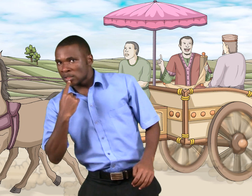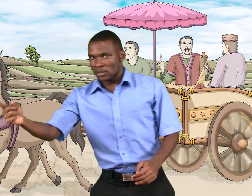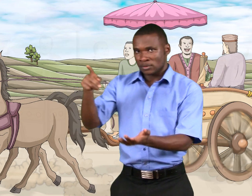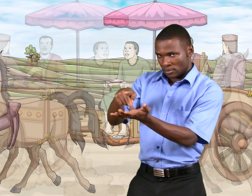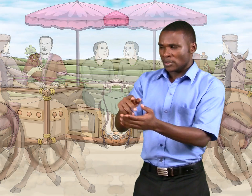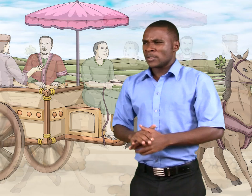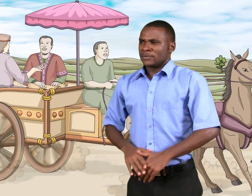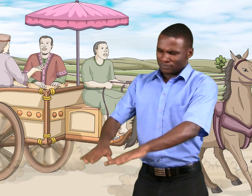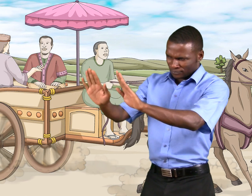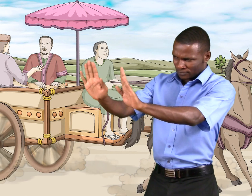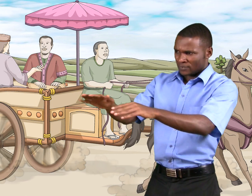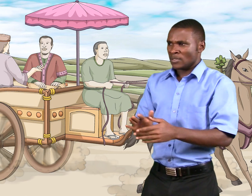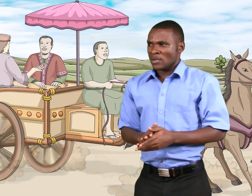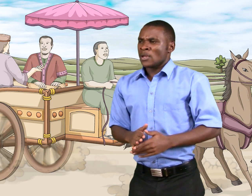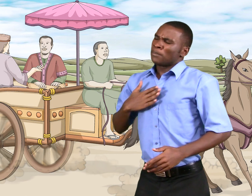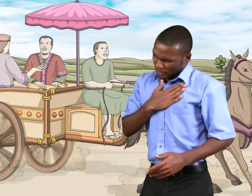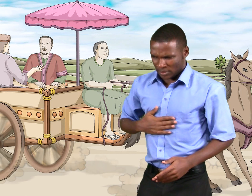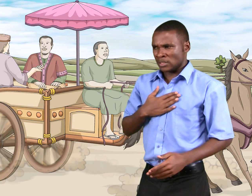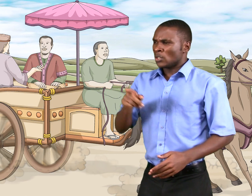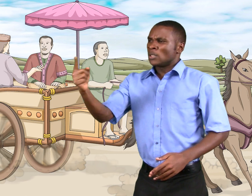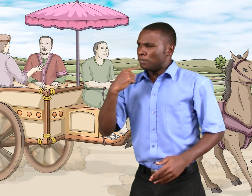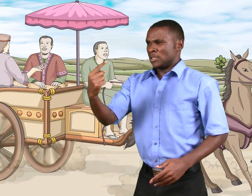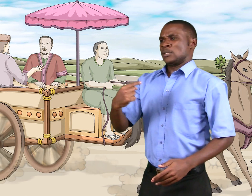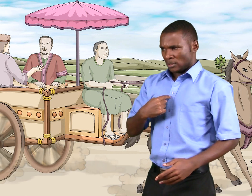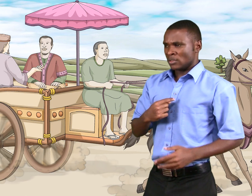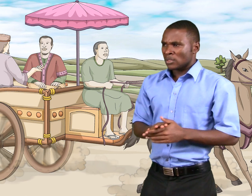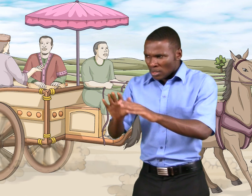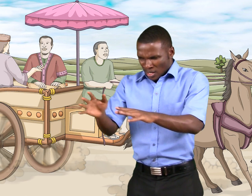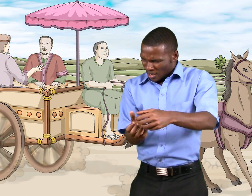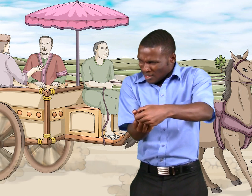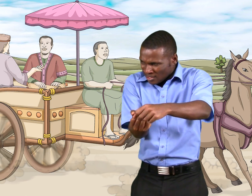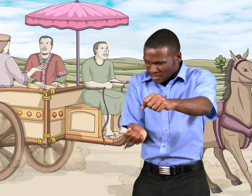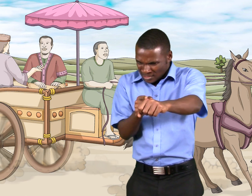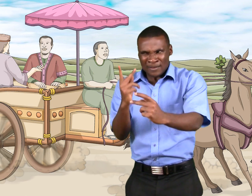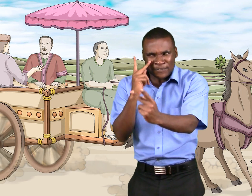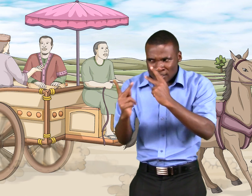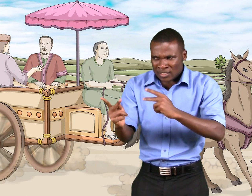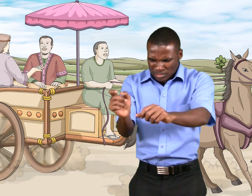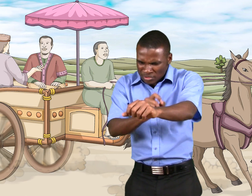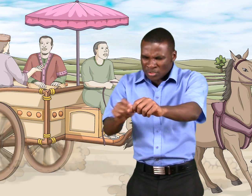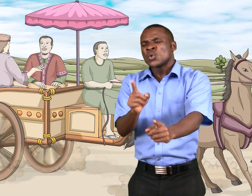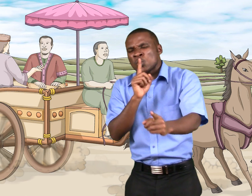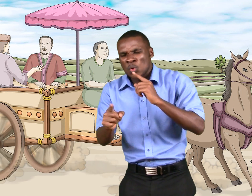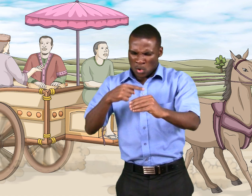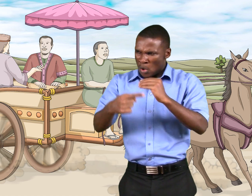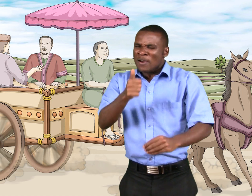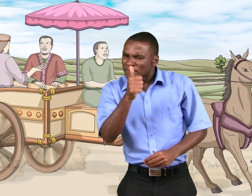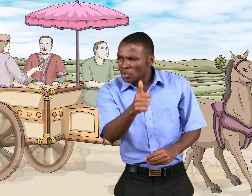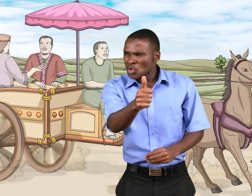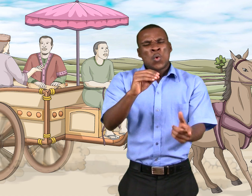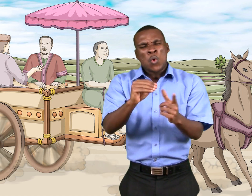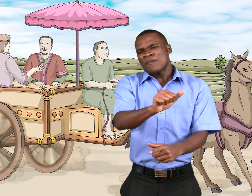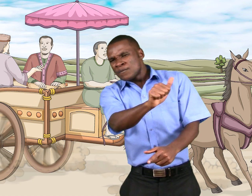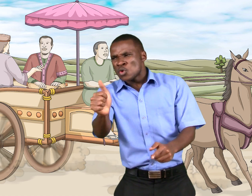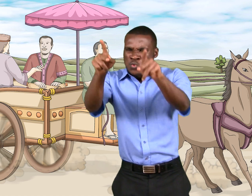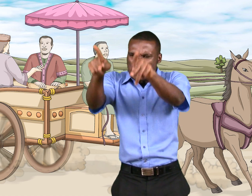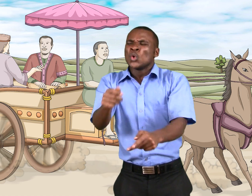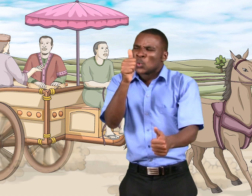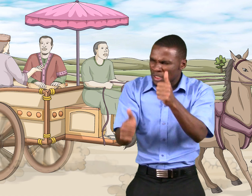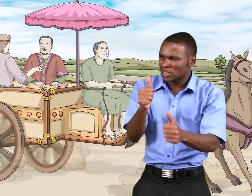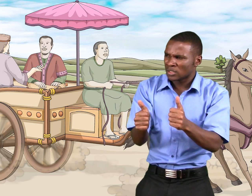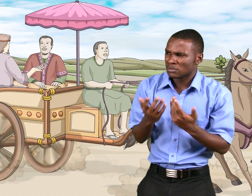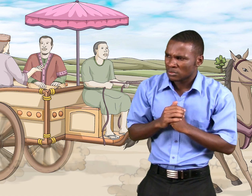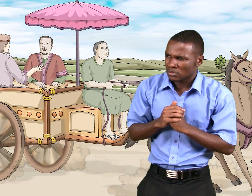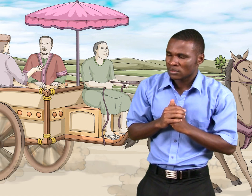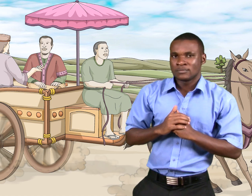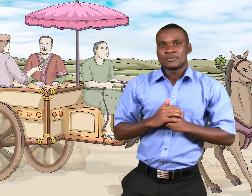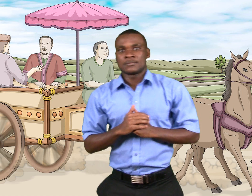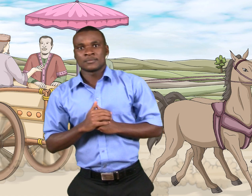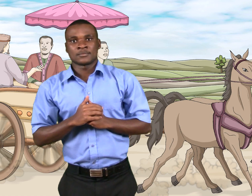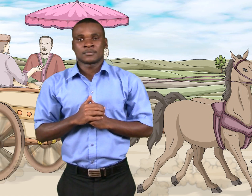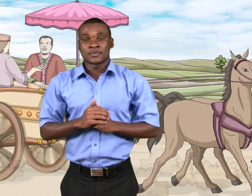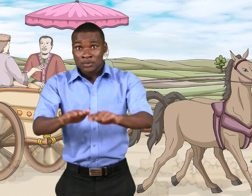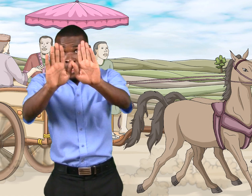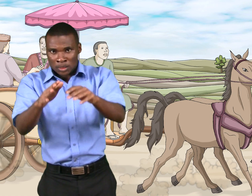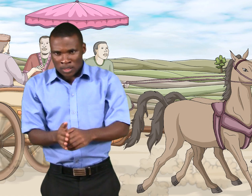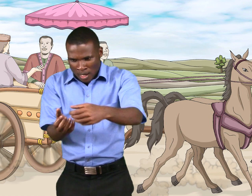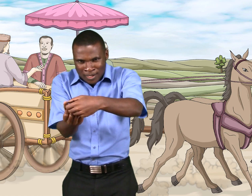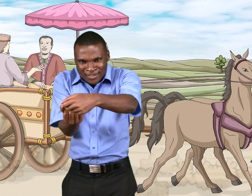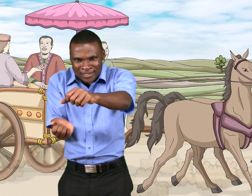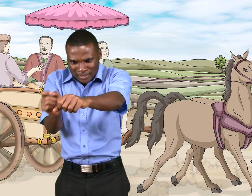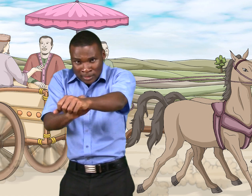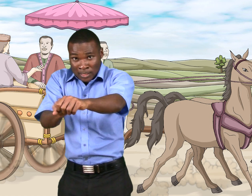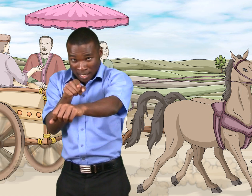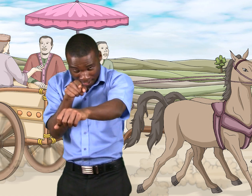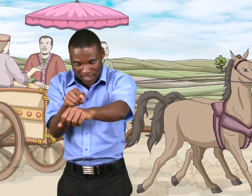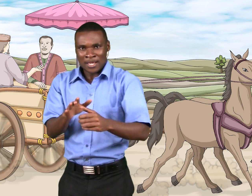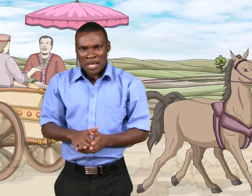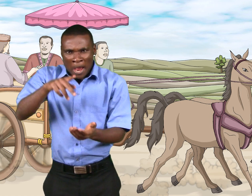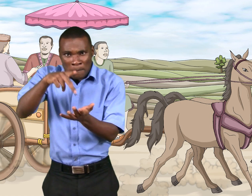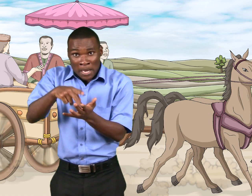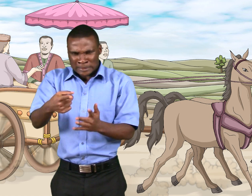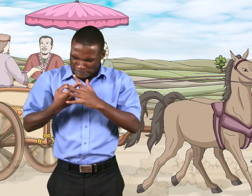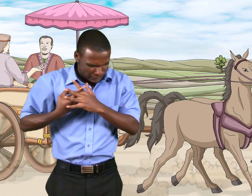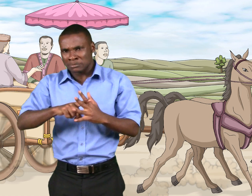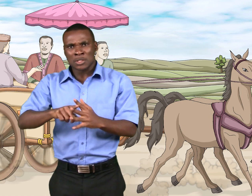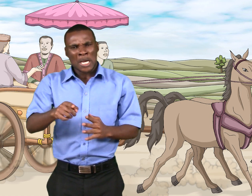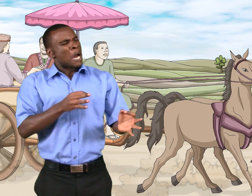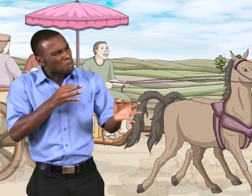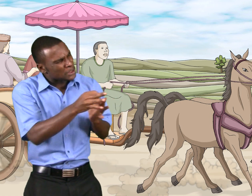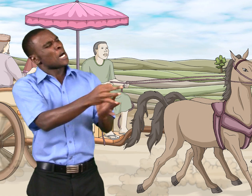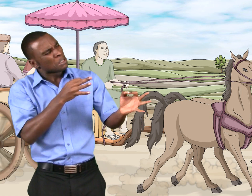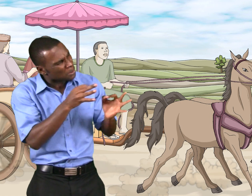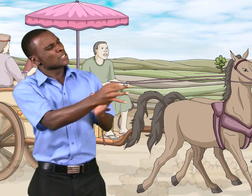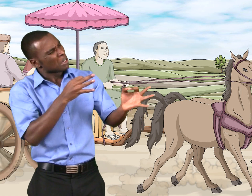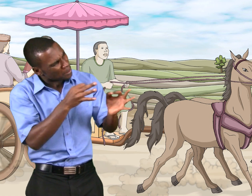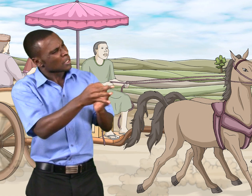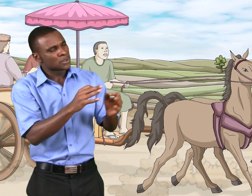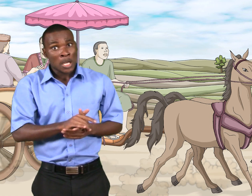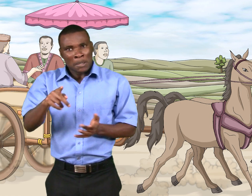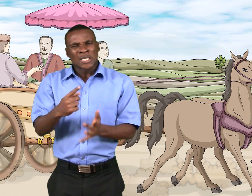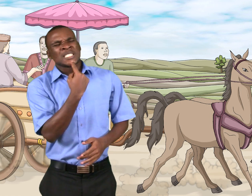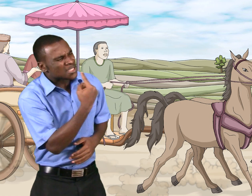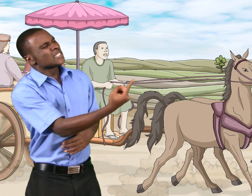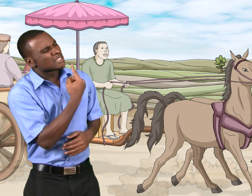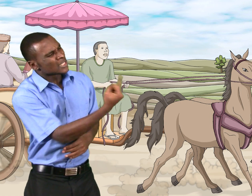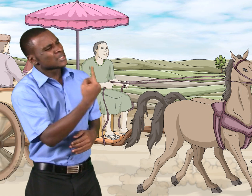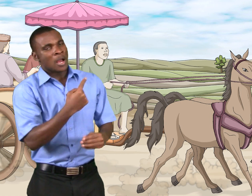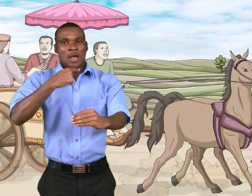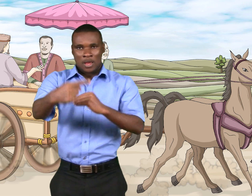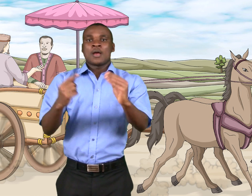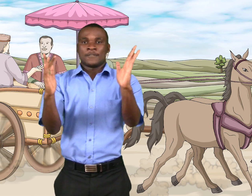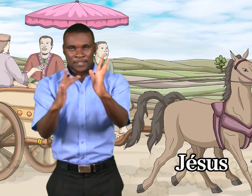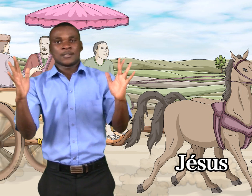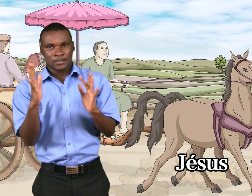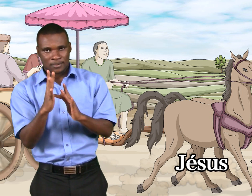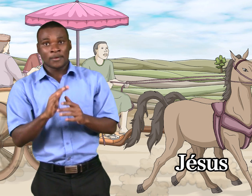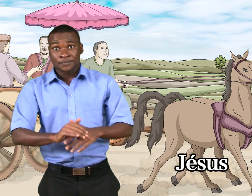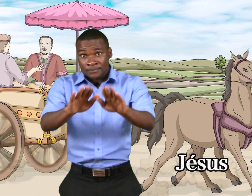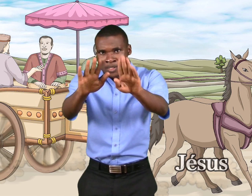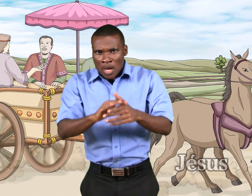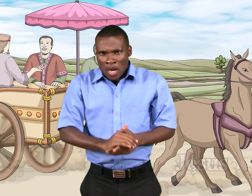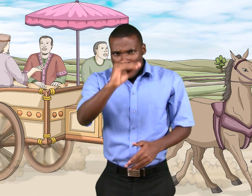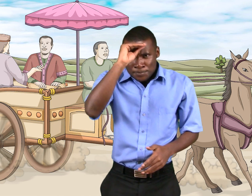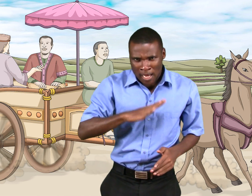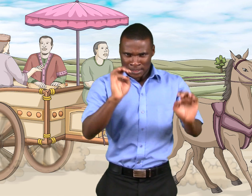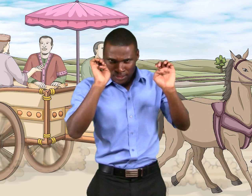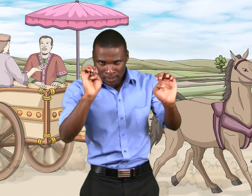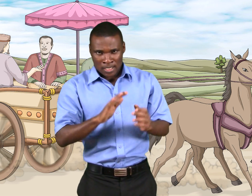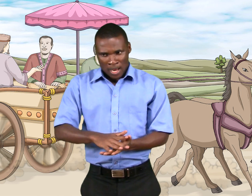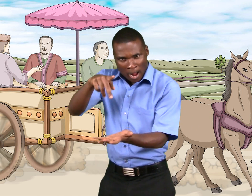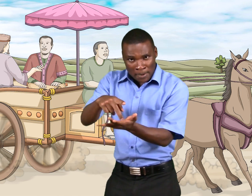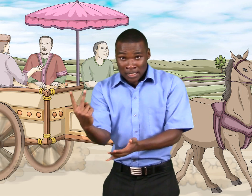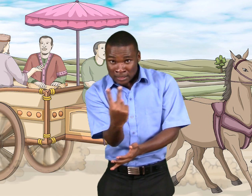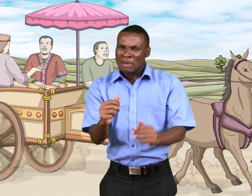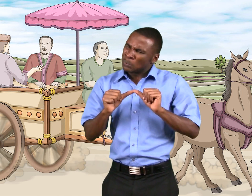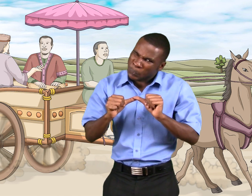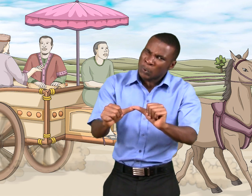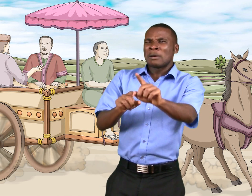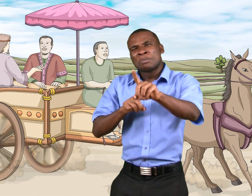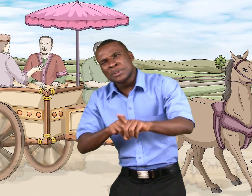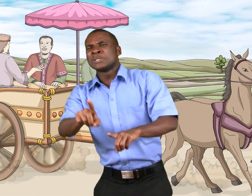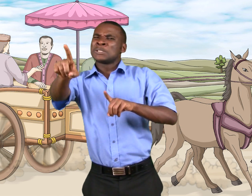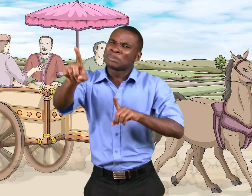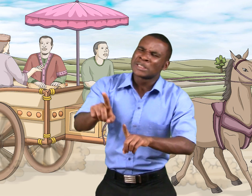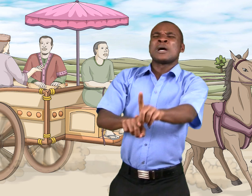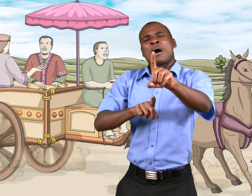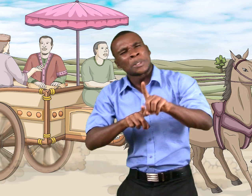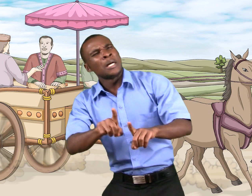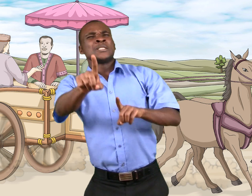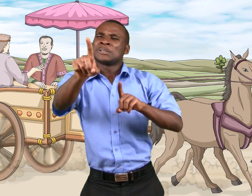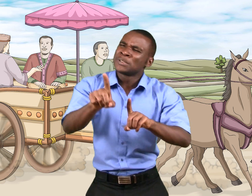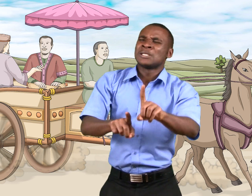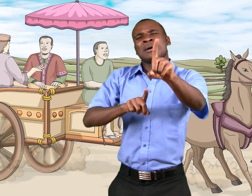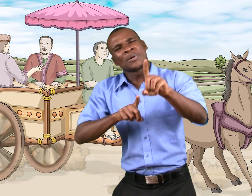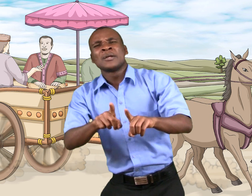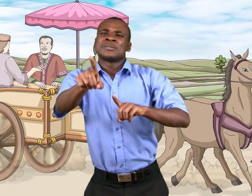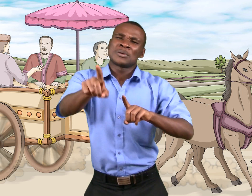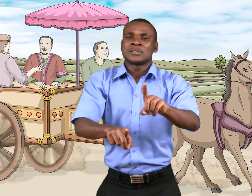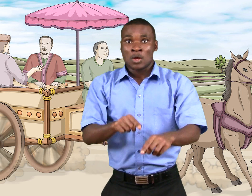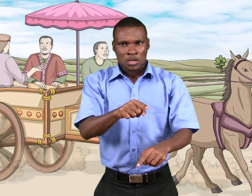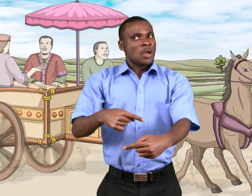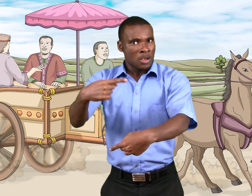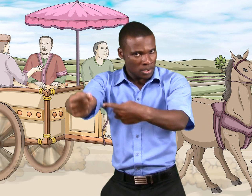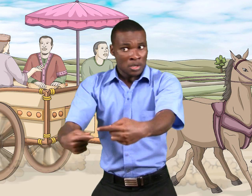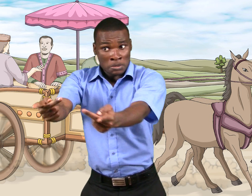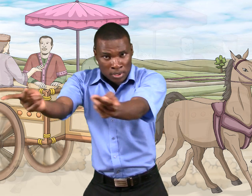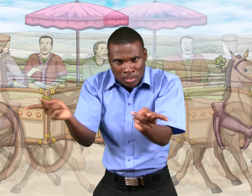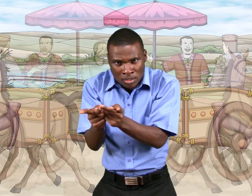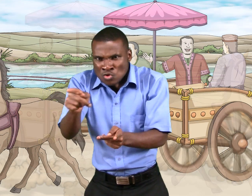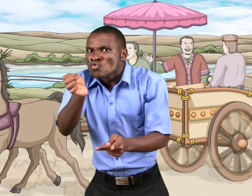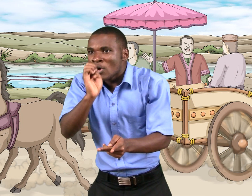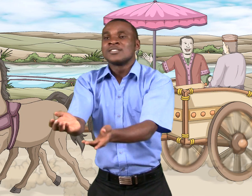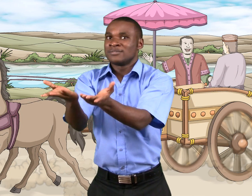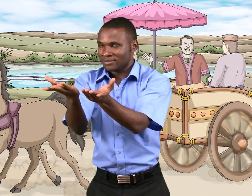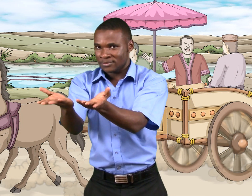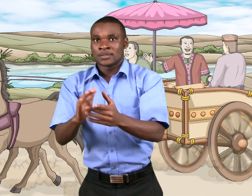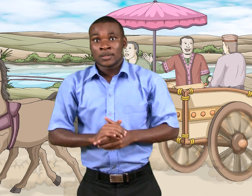“Tell me,” said the eunuch, “who is the prophet talking about, himself or someone else?” Then Philip began with this very Scripture and told him the good news about Jesus.